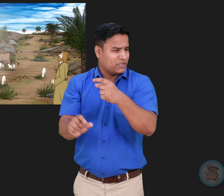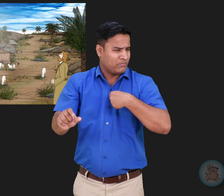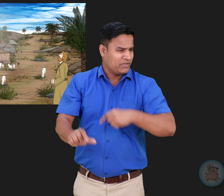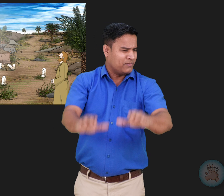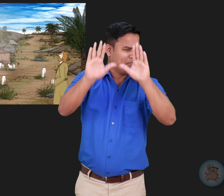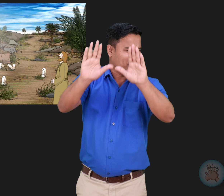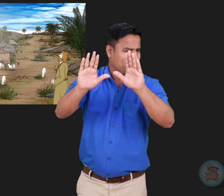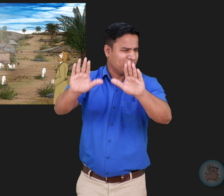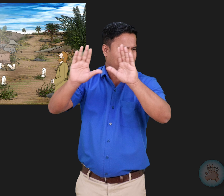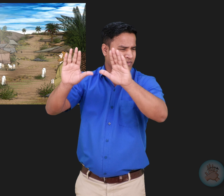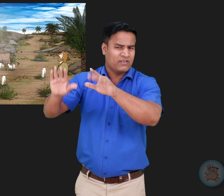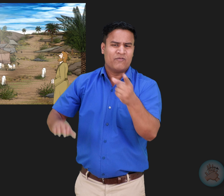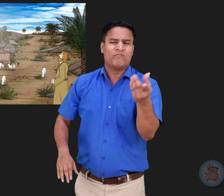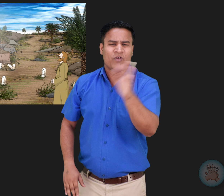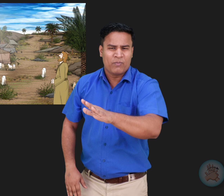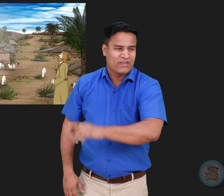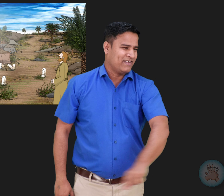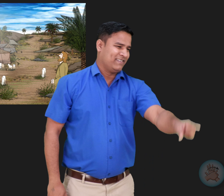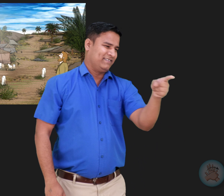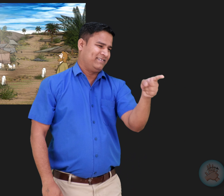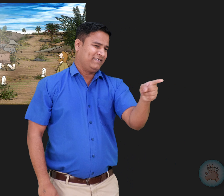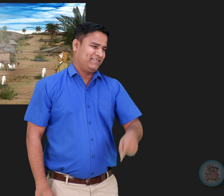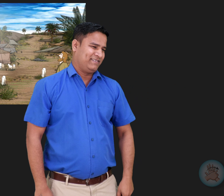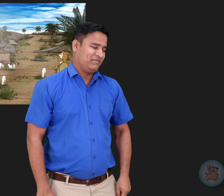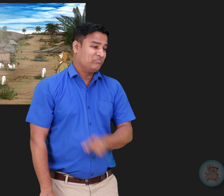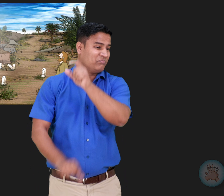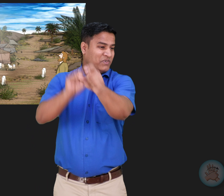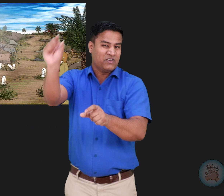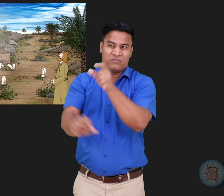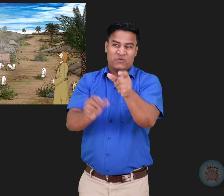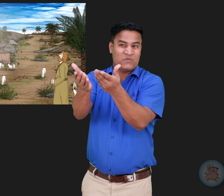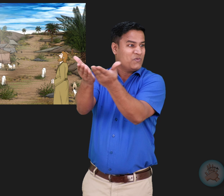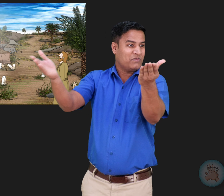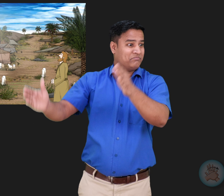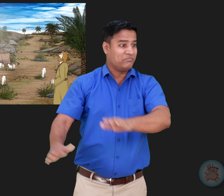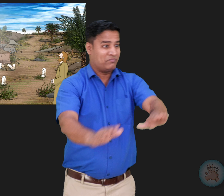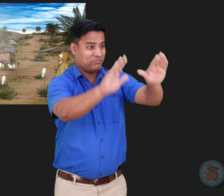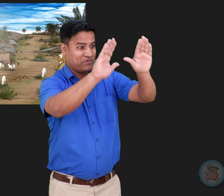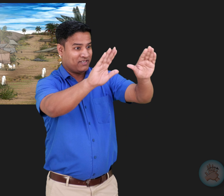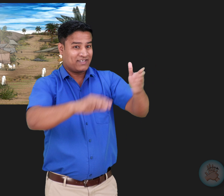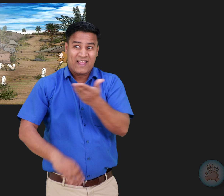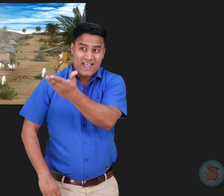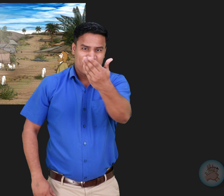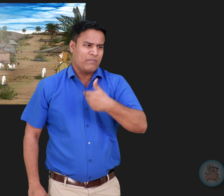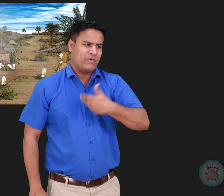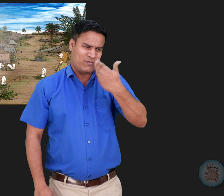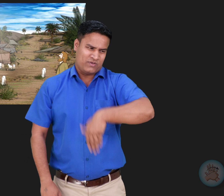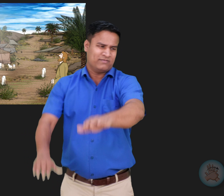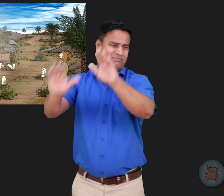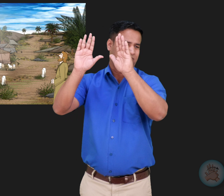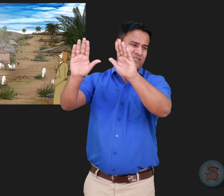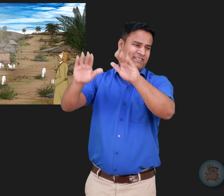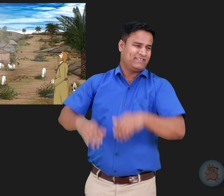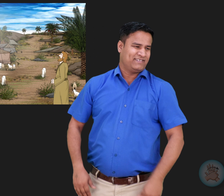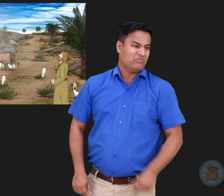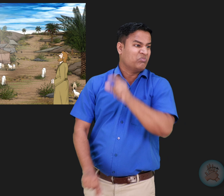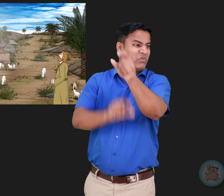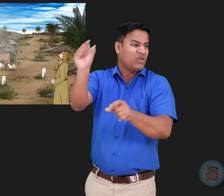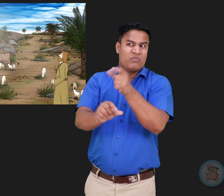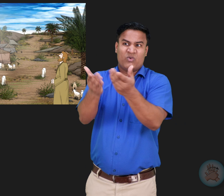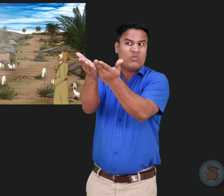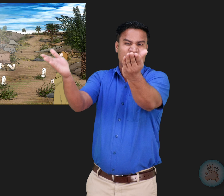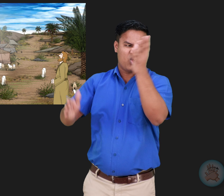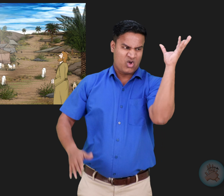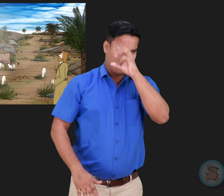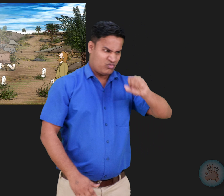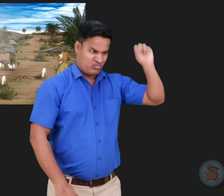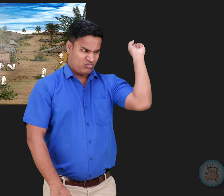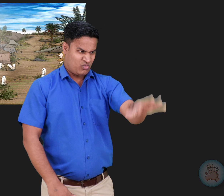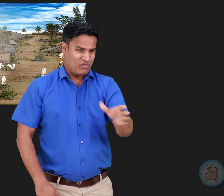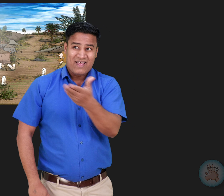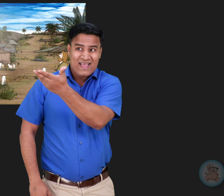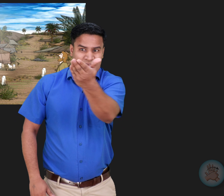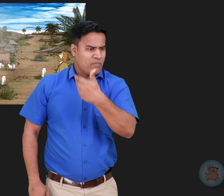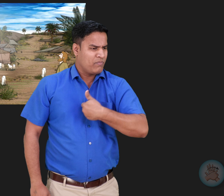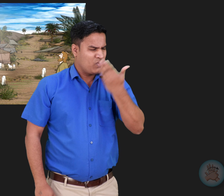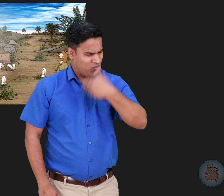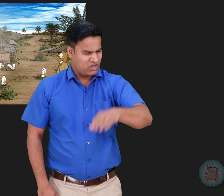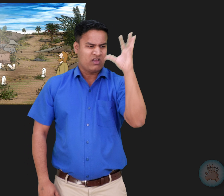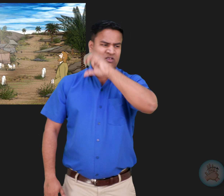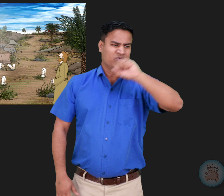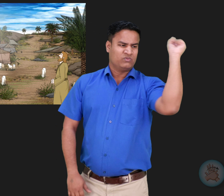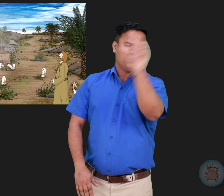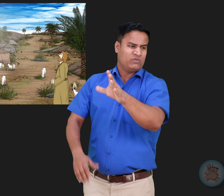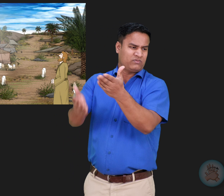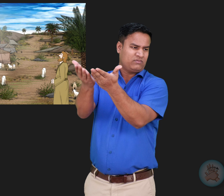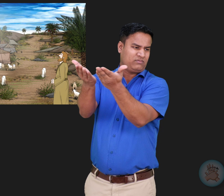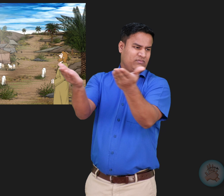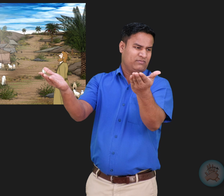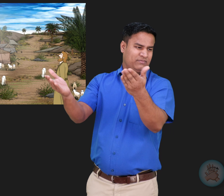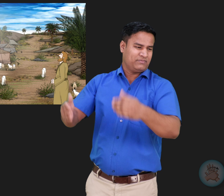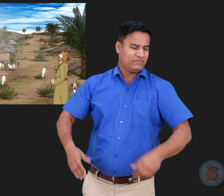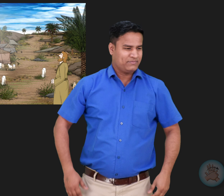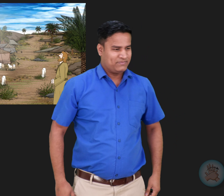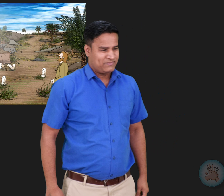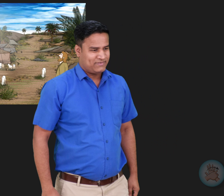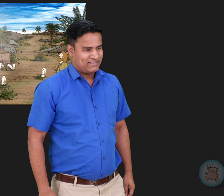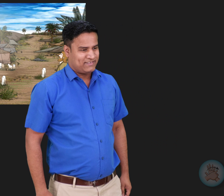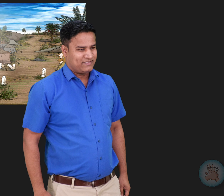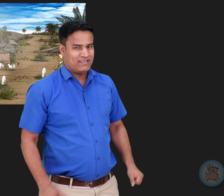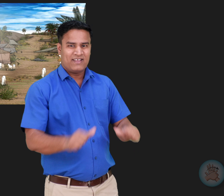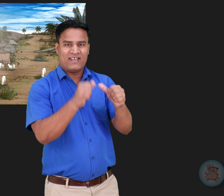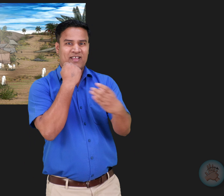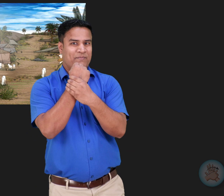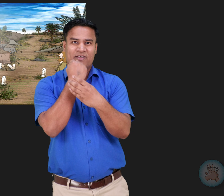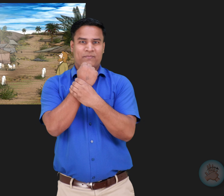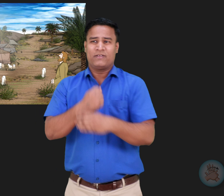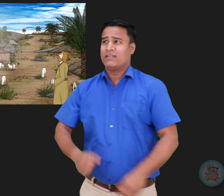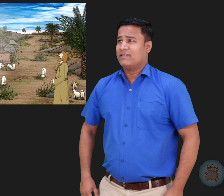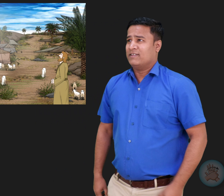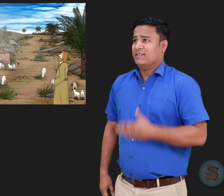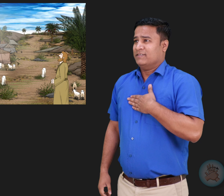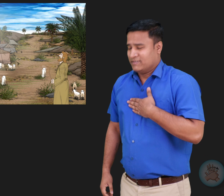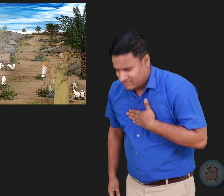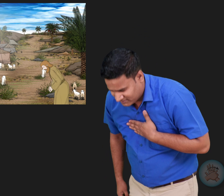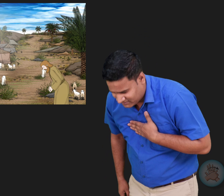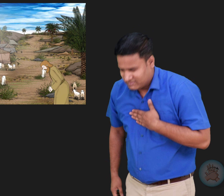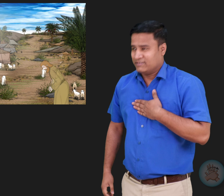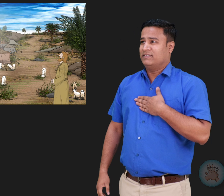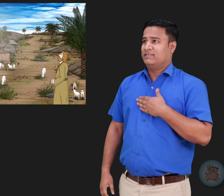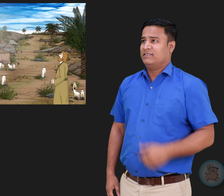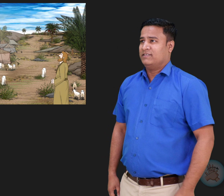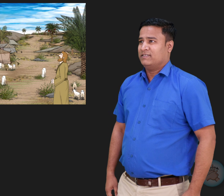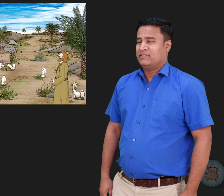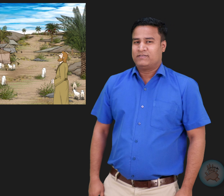I will bless those who bless you and curse those who curse you;